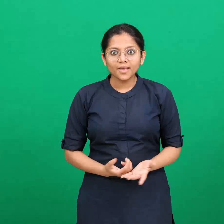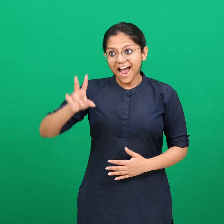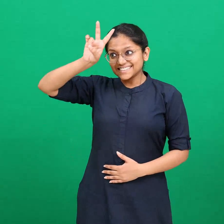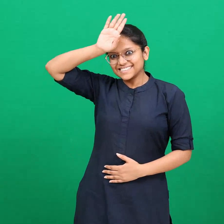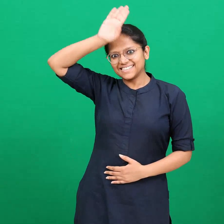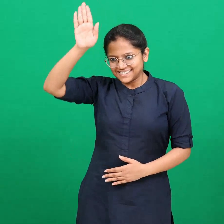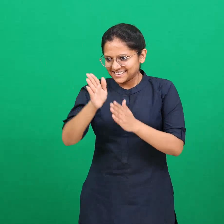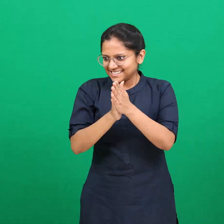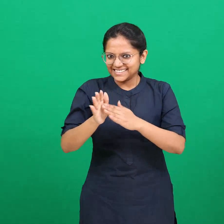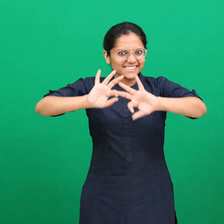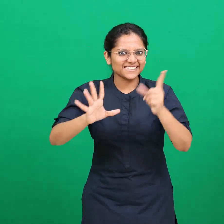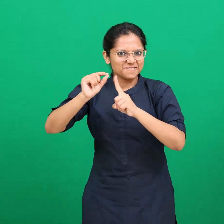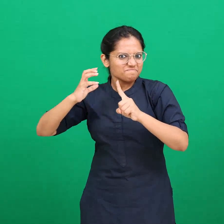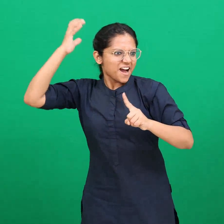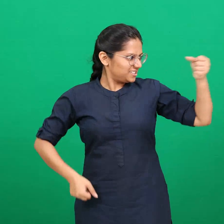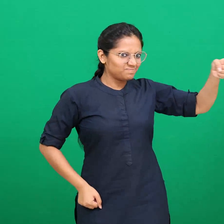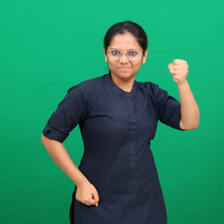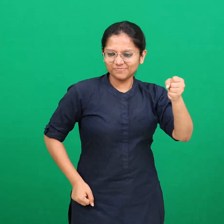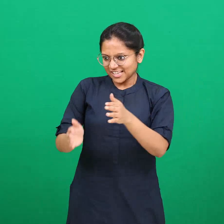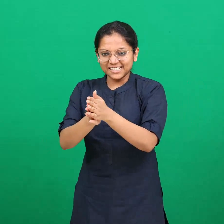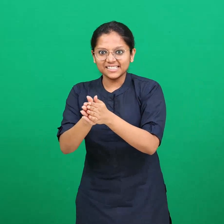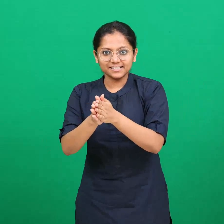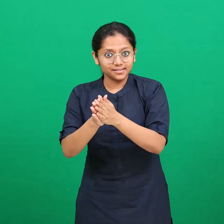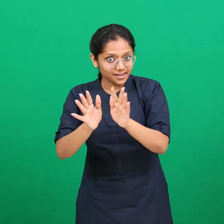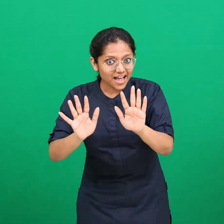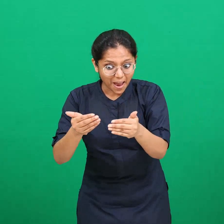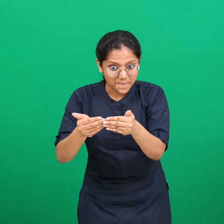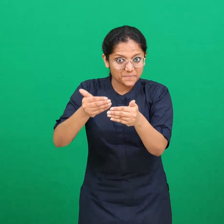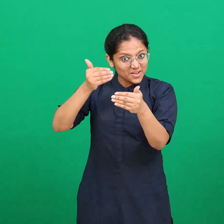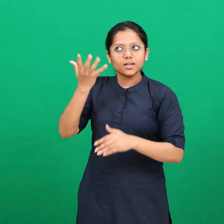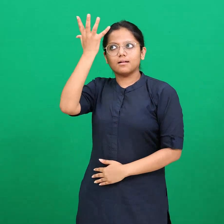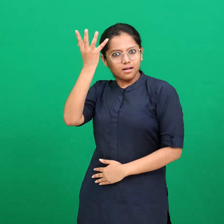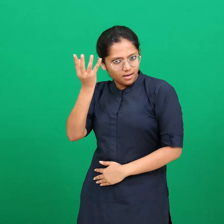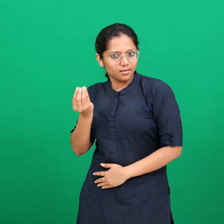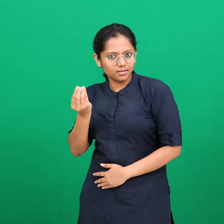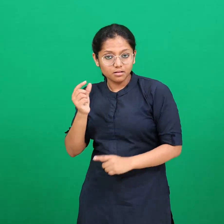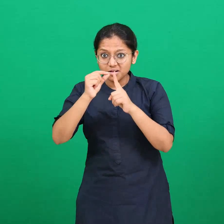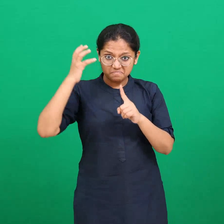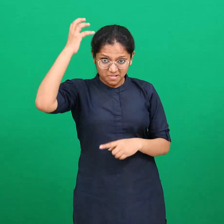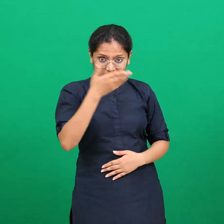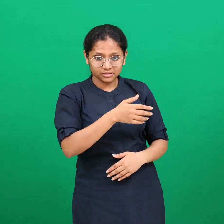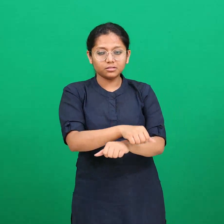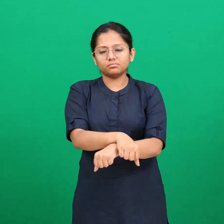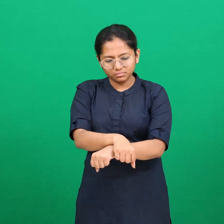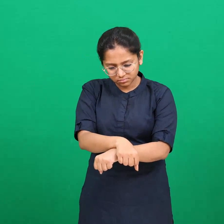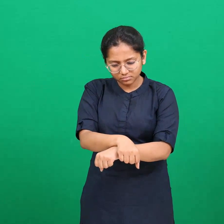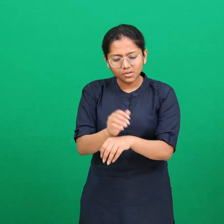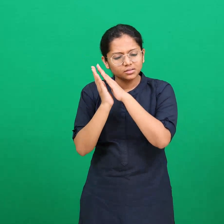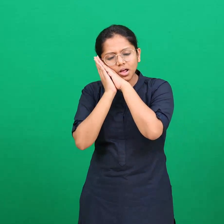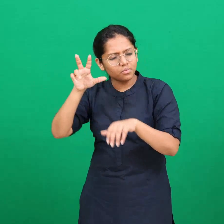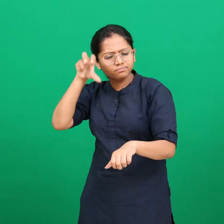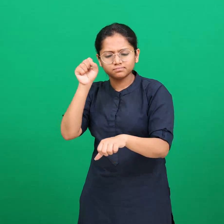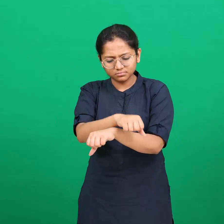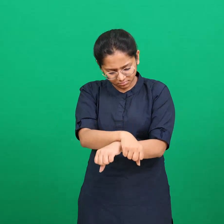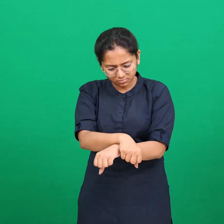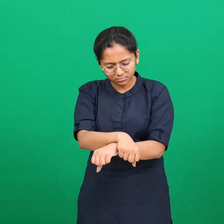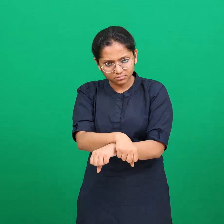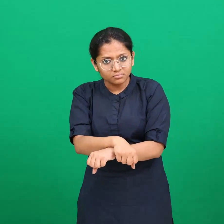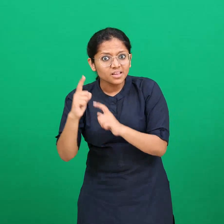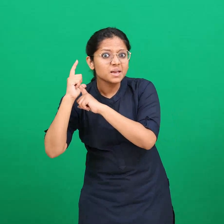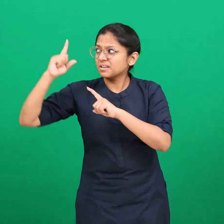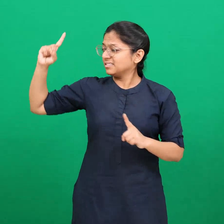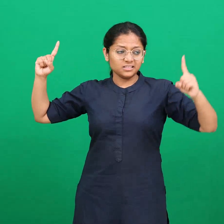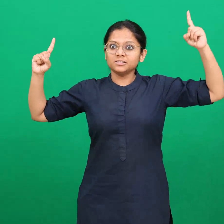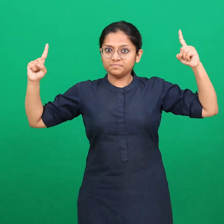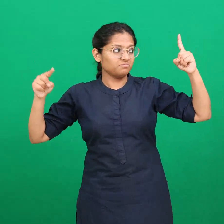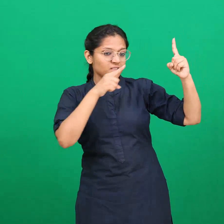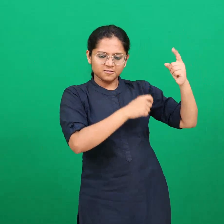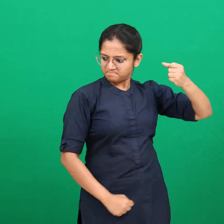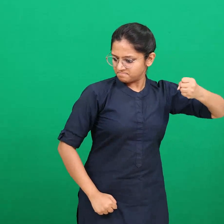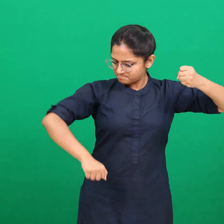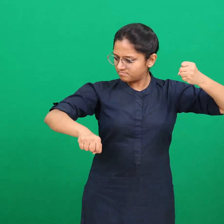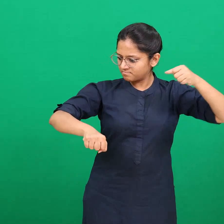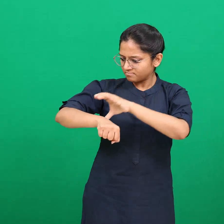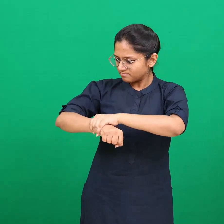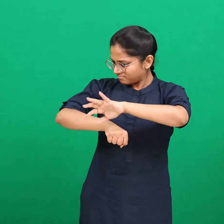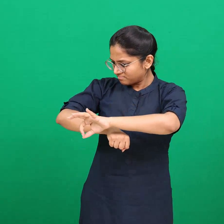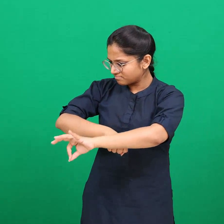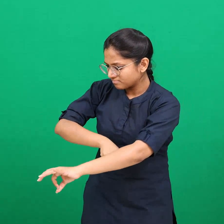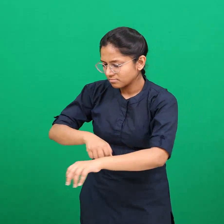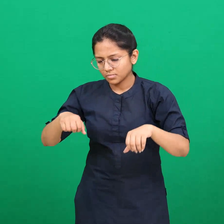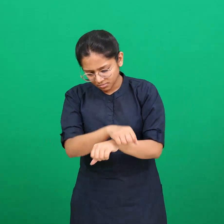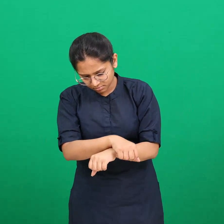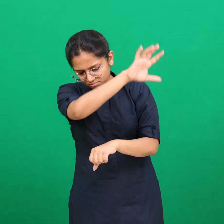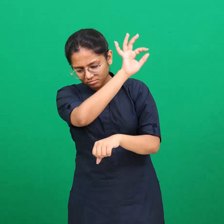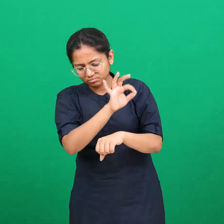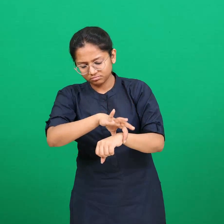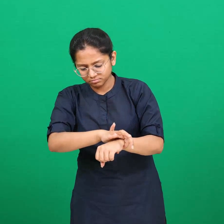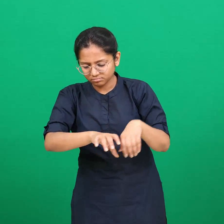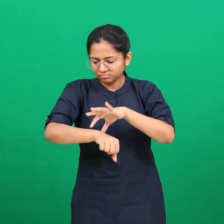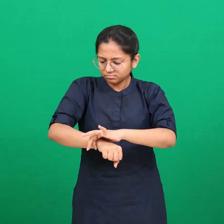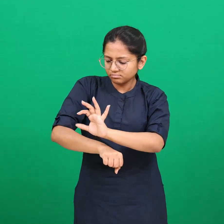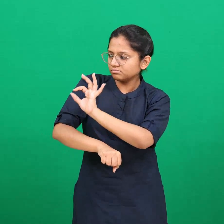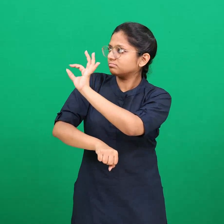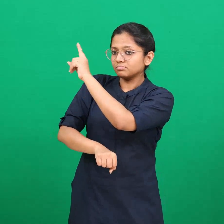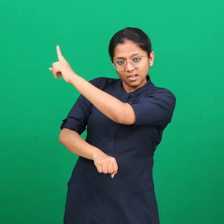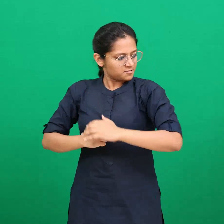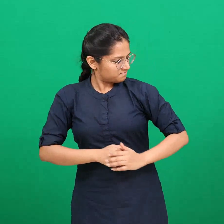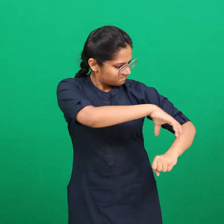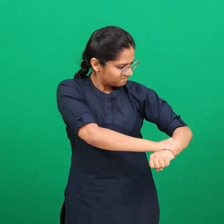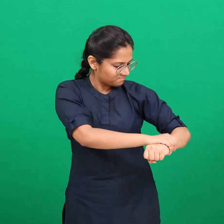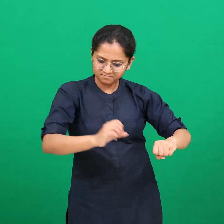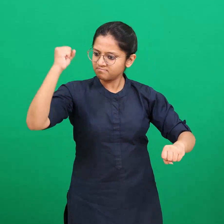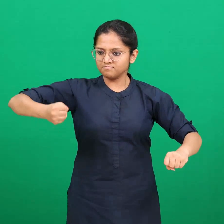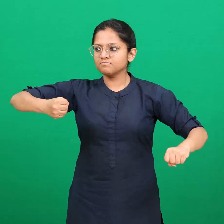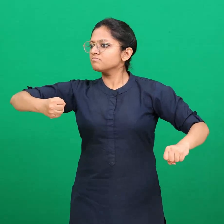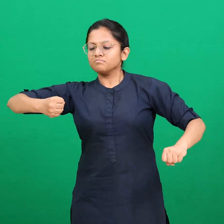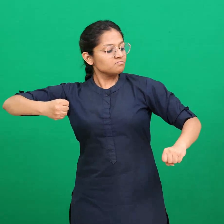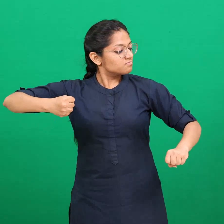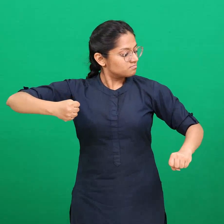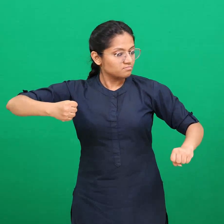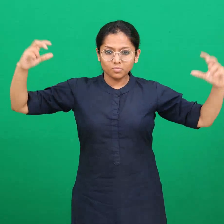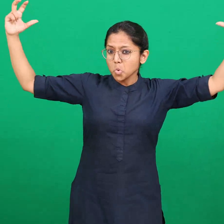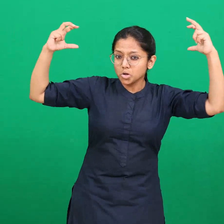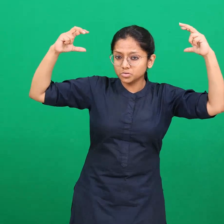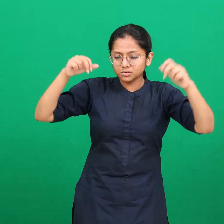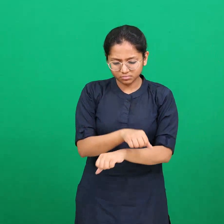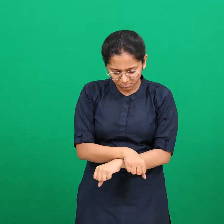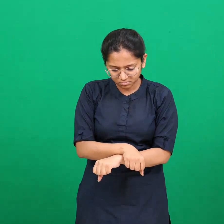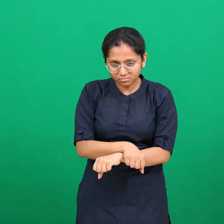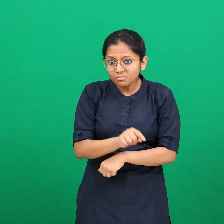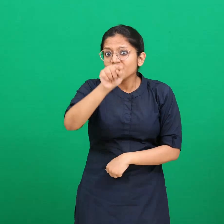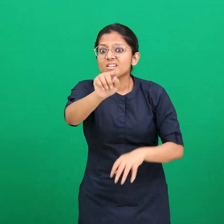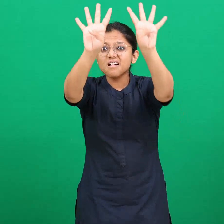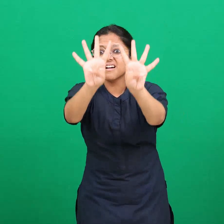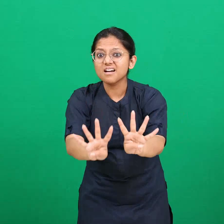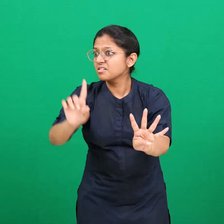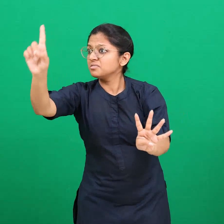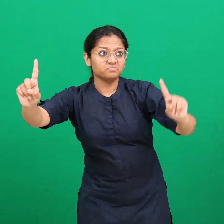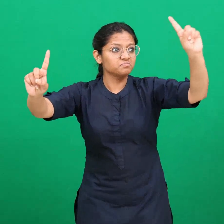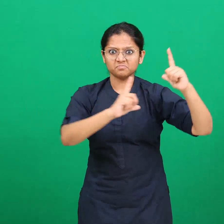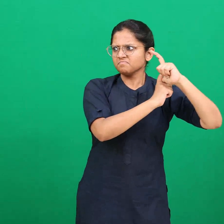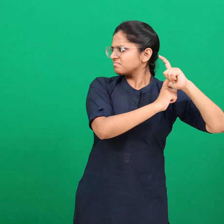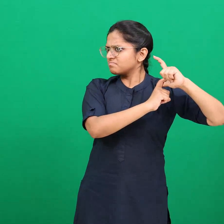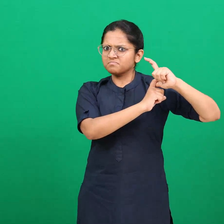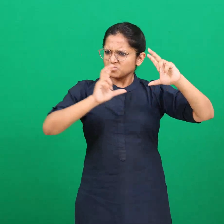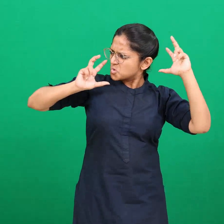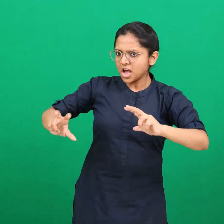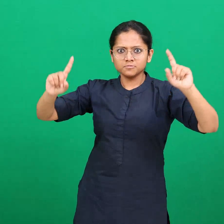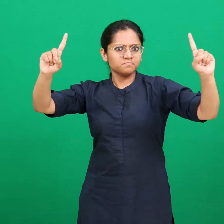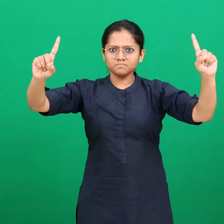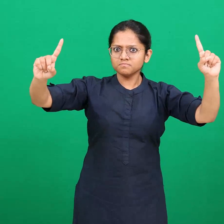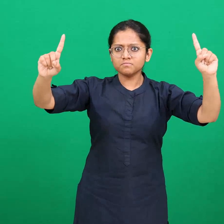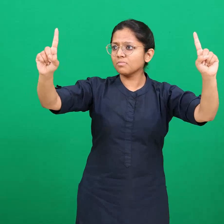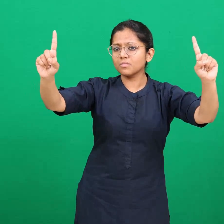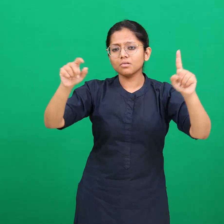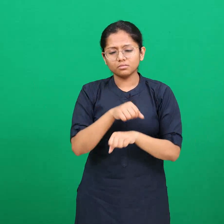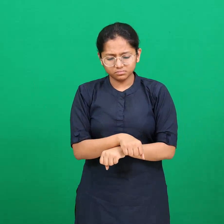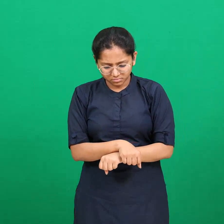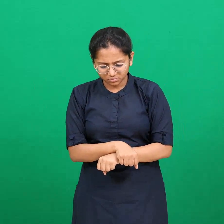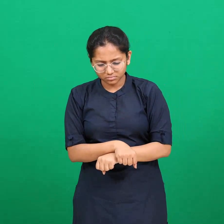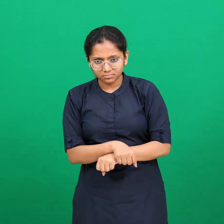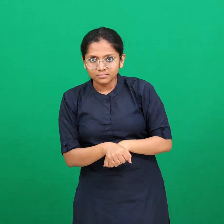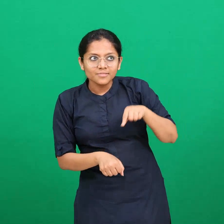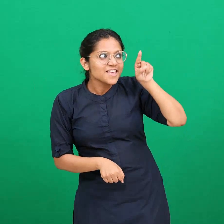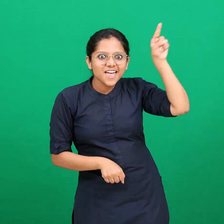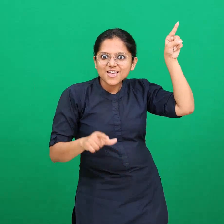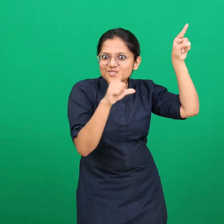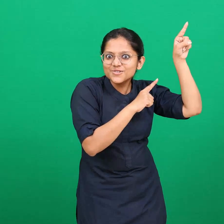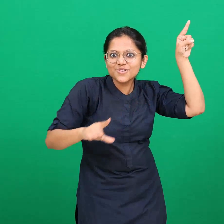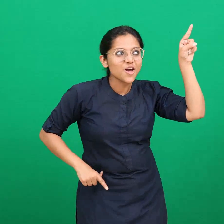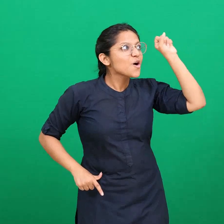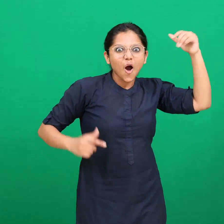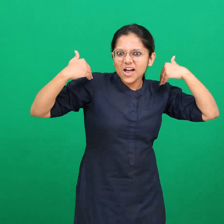On the night before Herod was to bring him to trial, Peter was sleeping between two soldiers, bound with two chains, with sentries standing guard at the entrance to the prison. Suddenly an angel of the Lord appeared and a light shone in the cell.